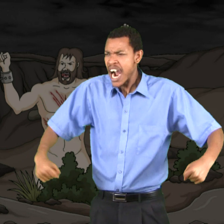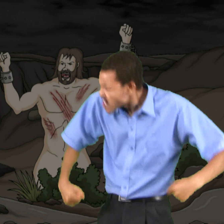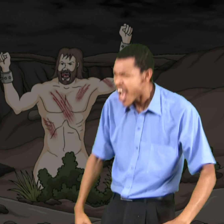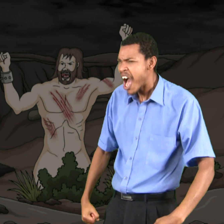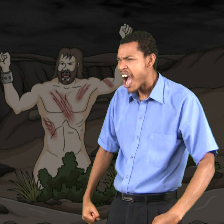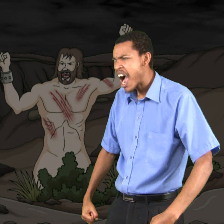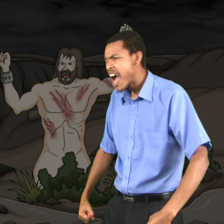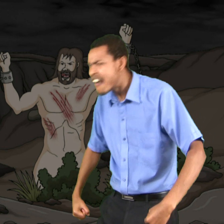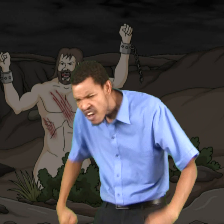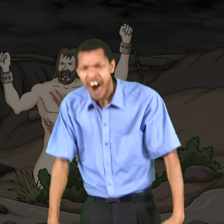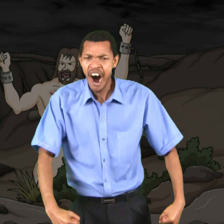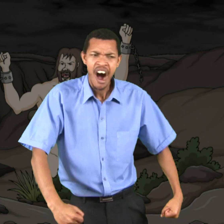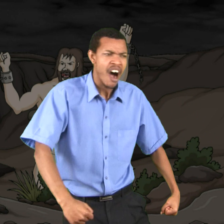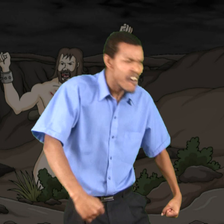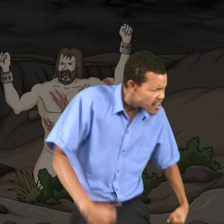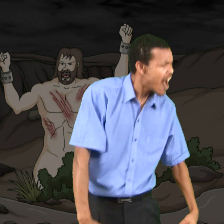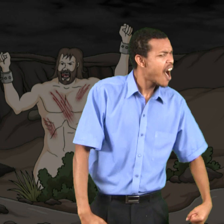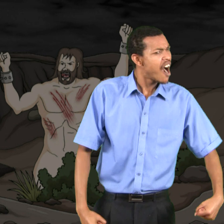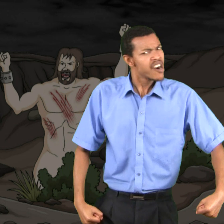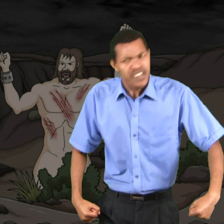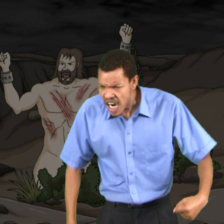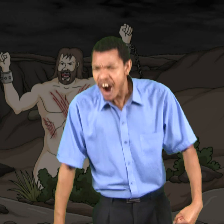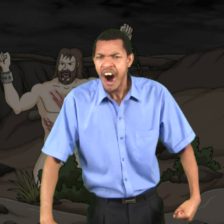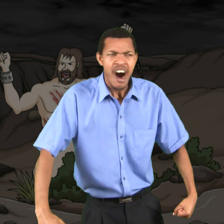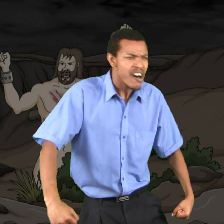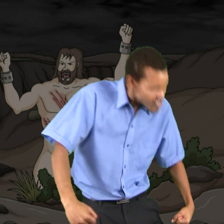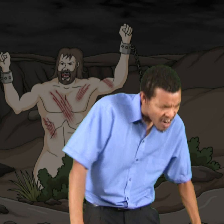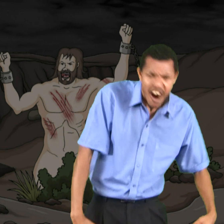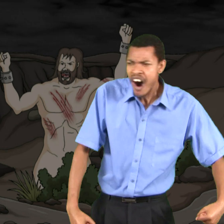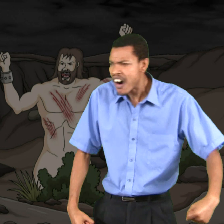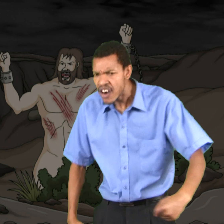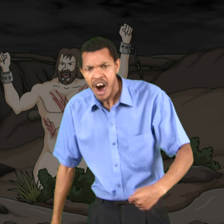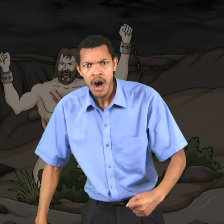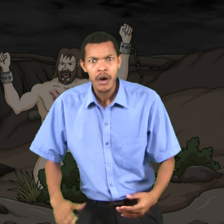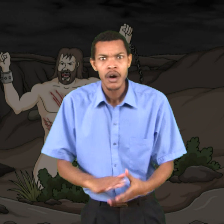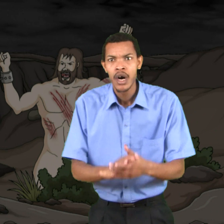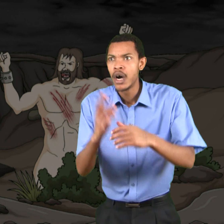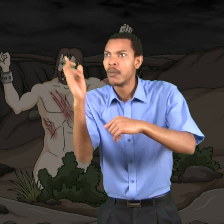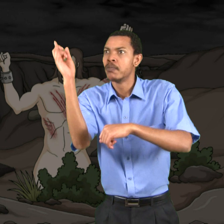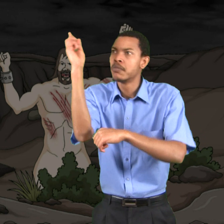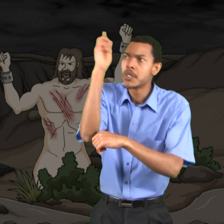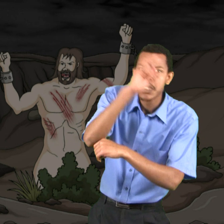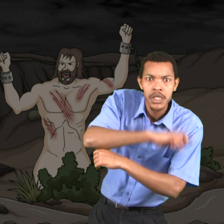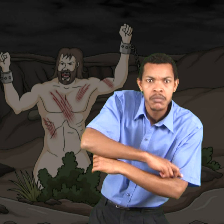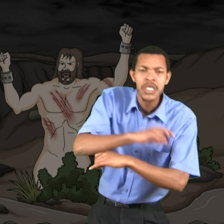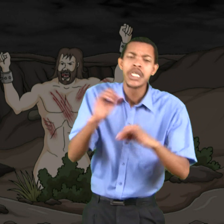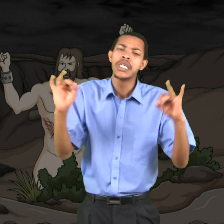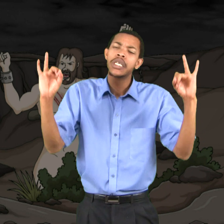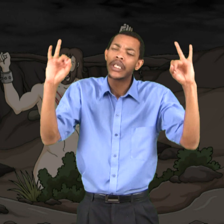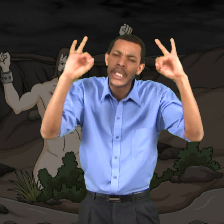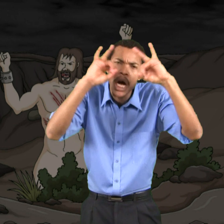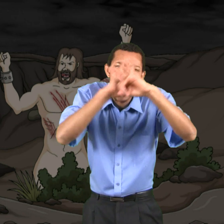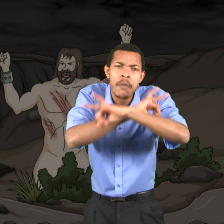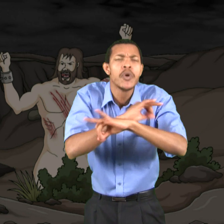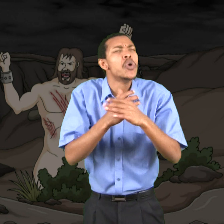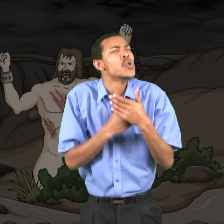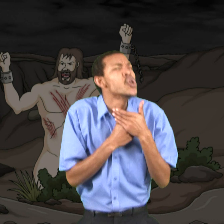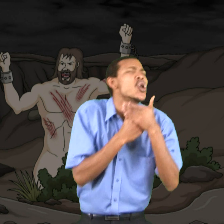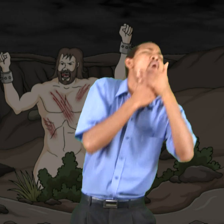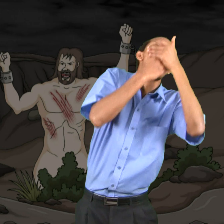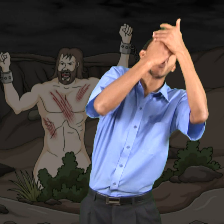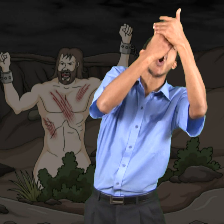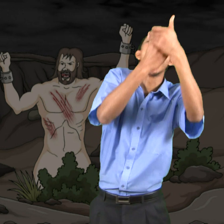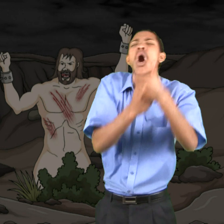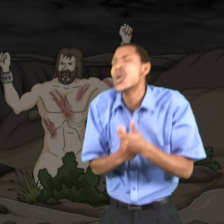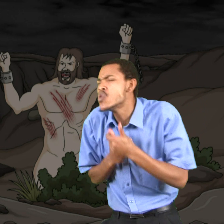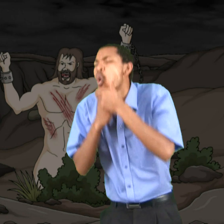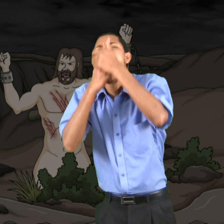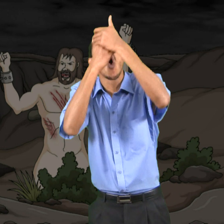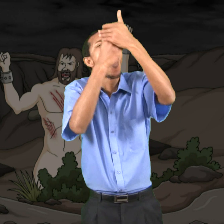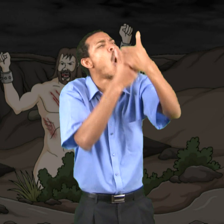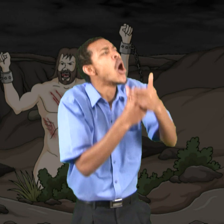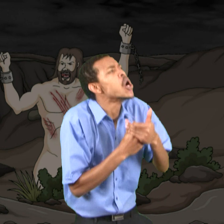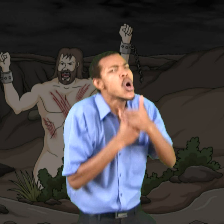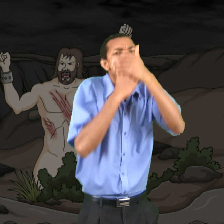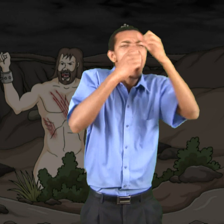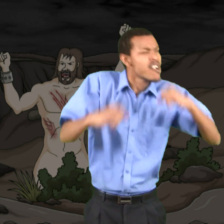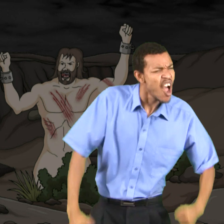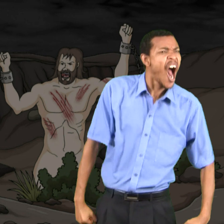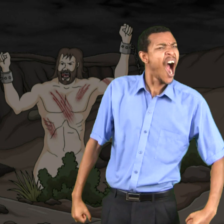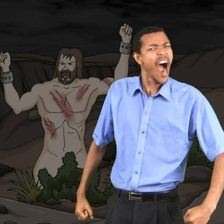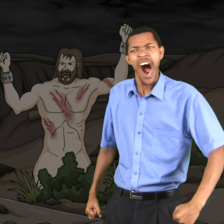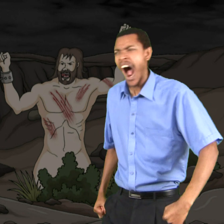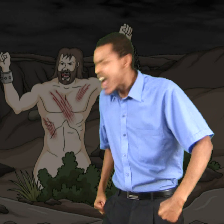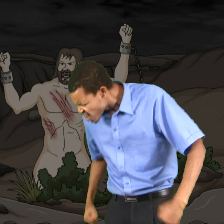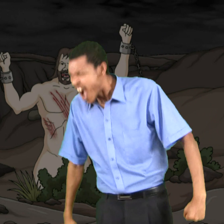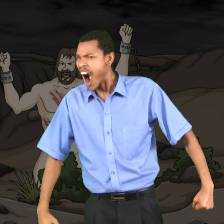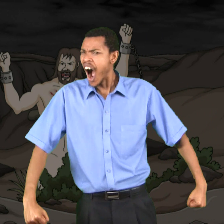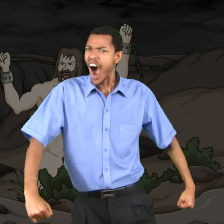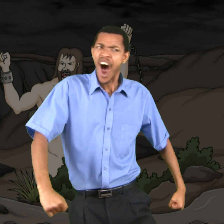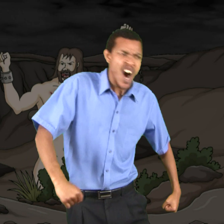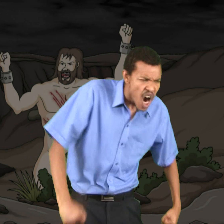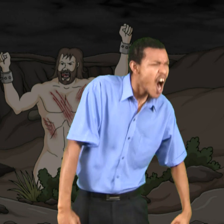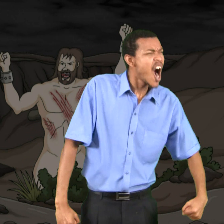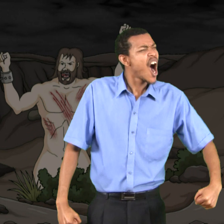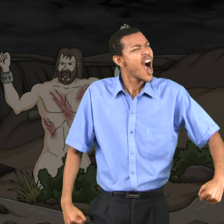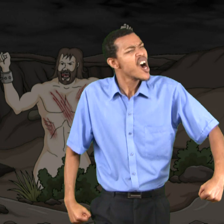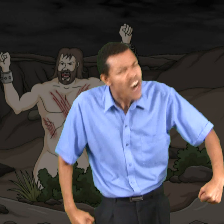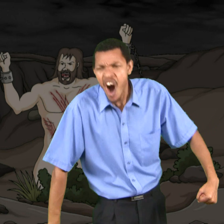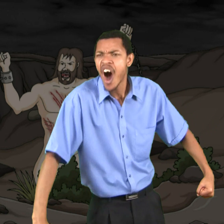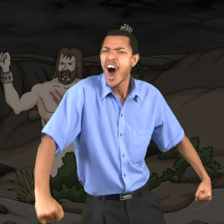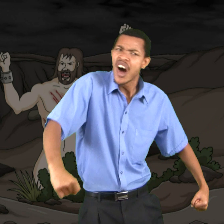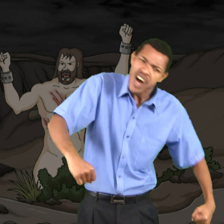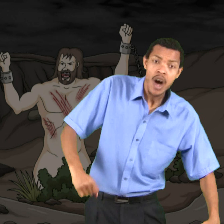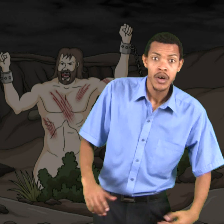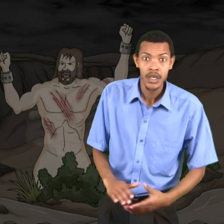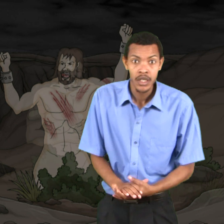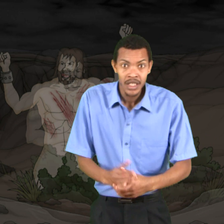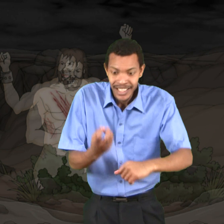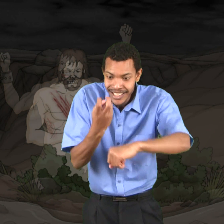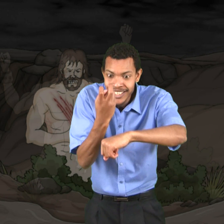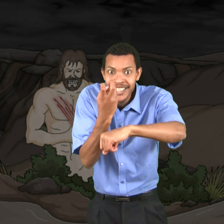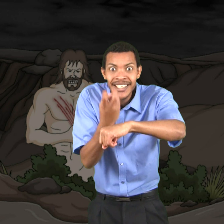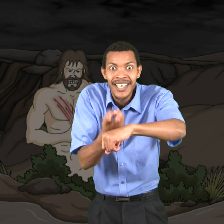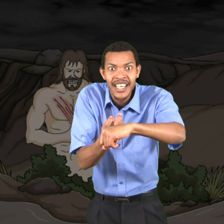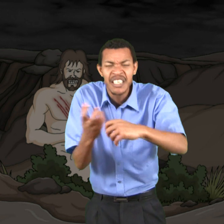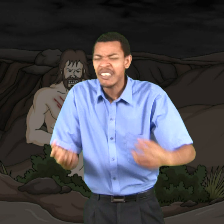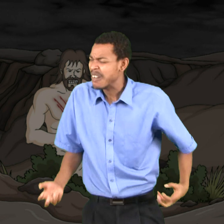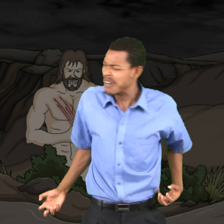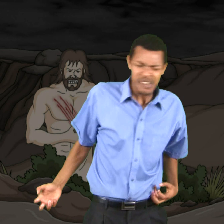Now there was no one with the strength to subdue him.